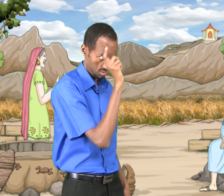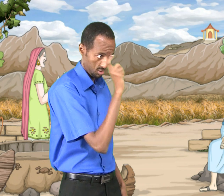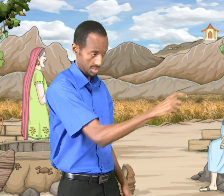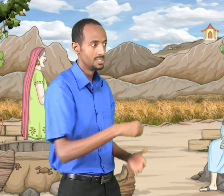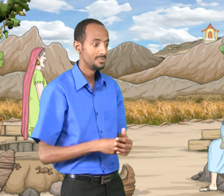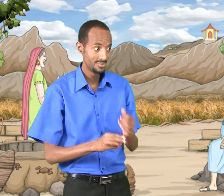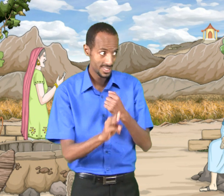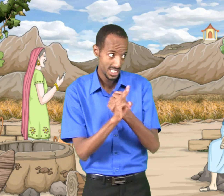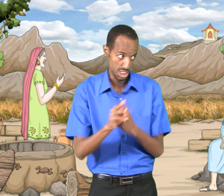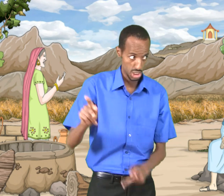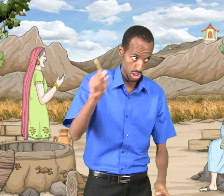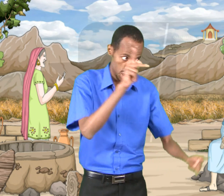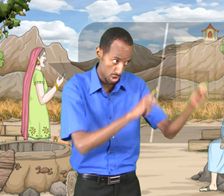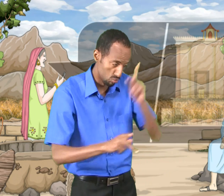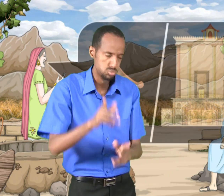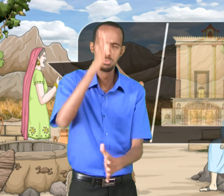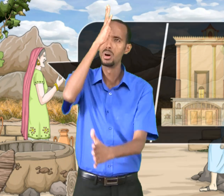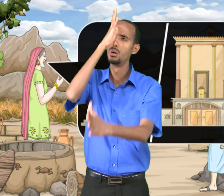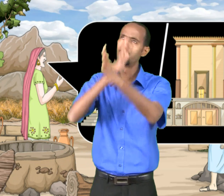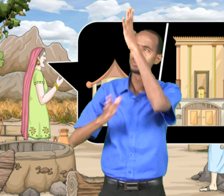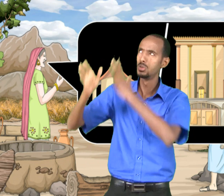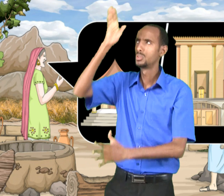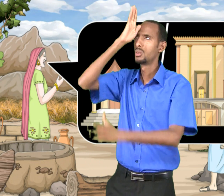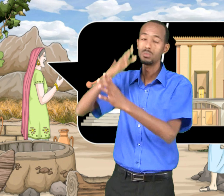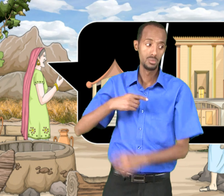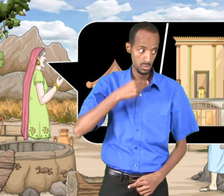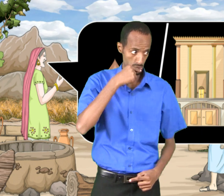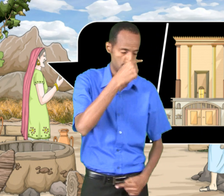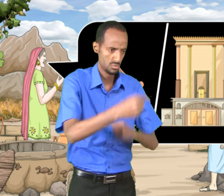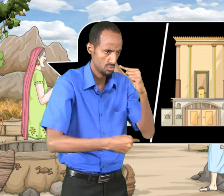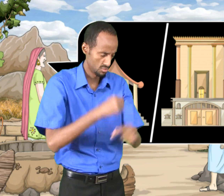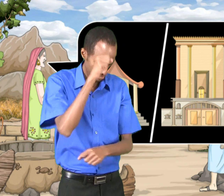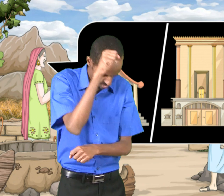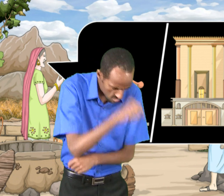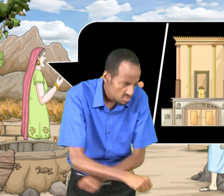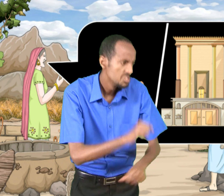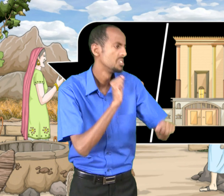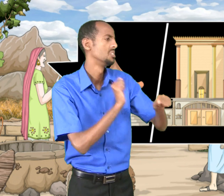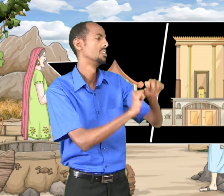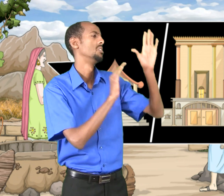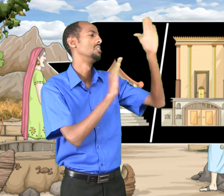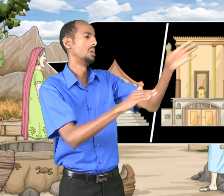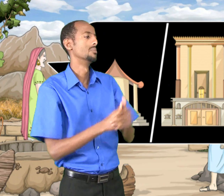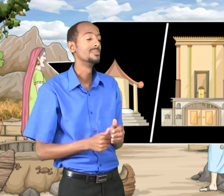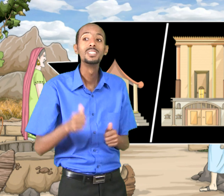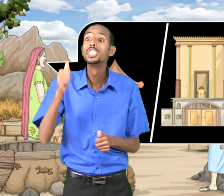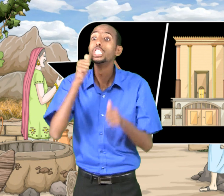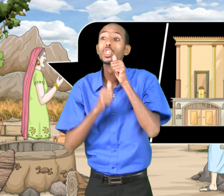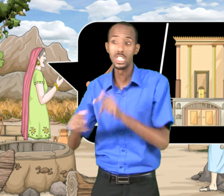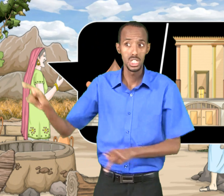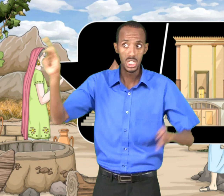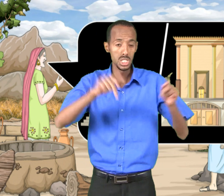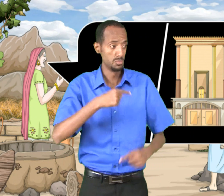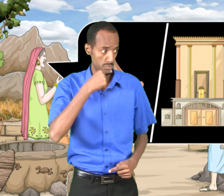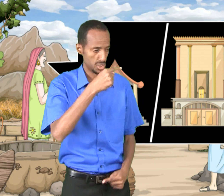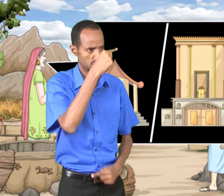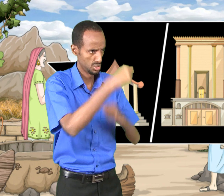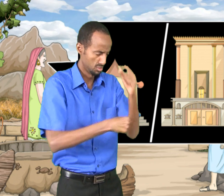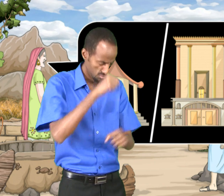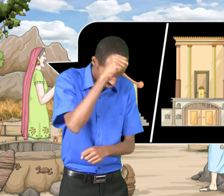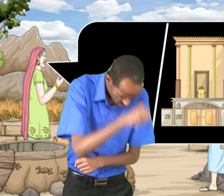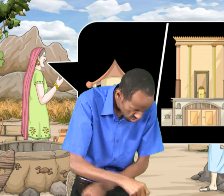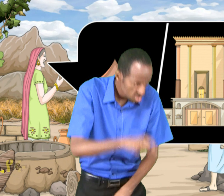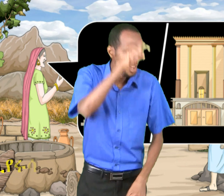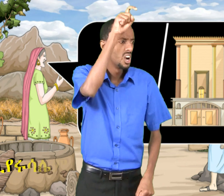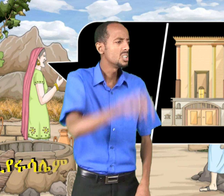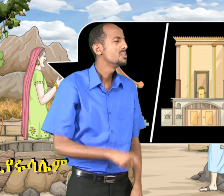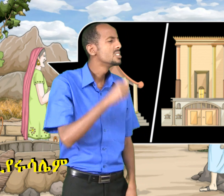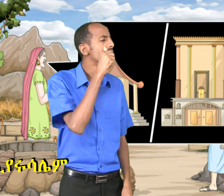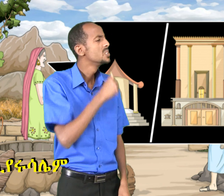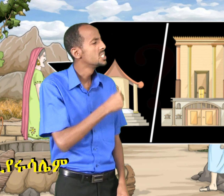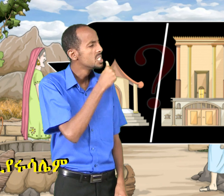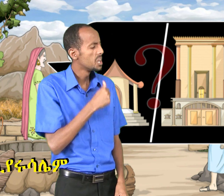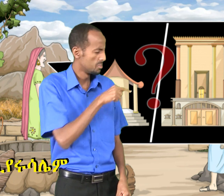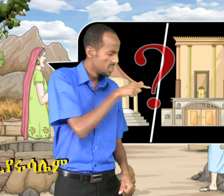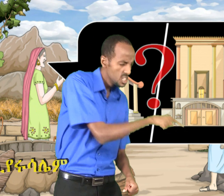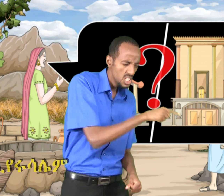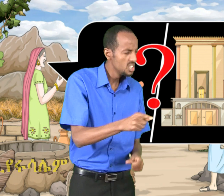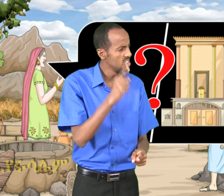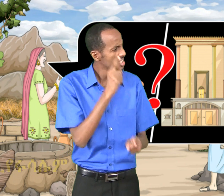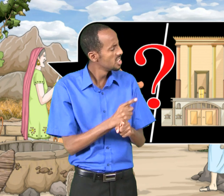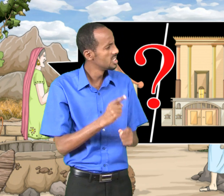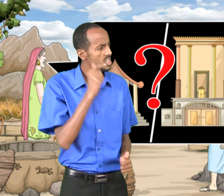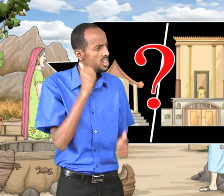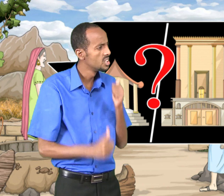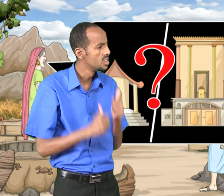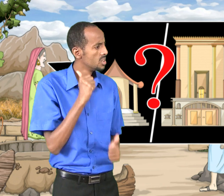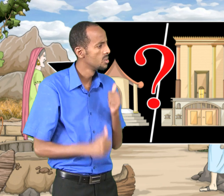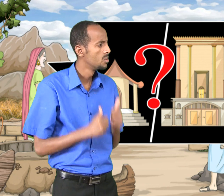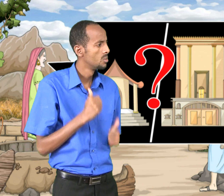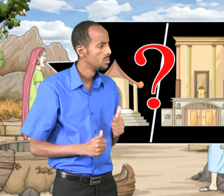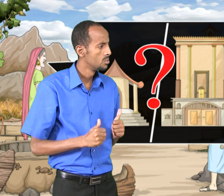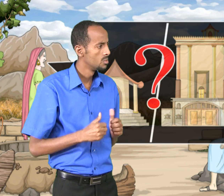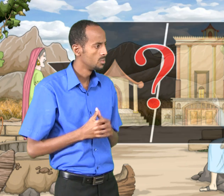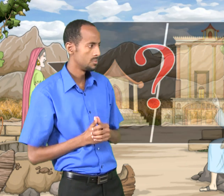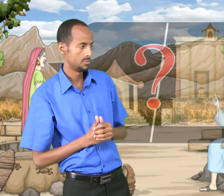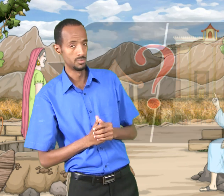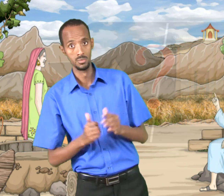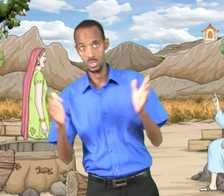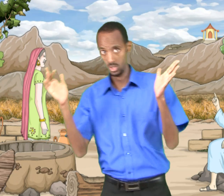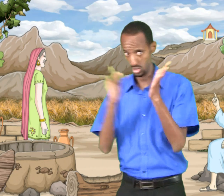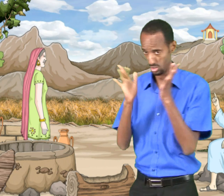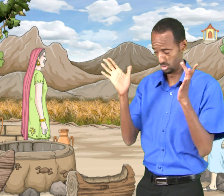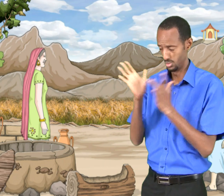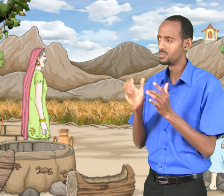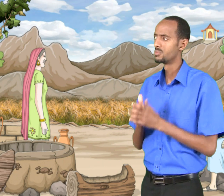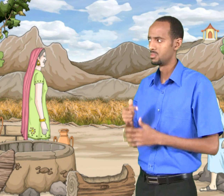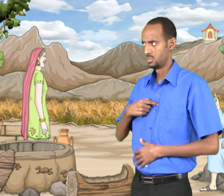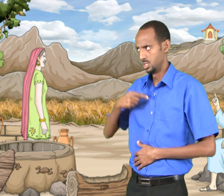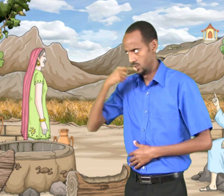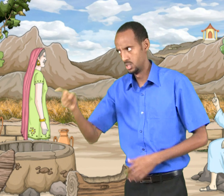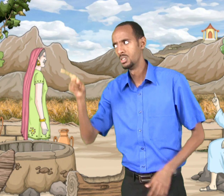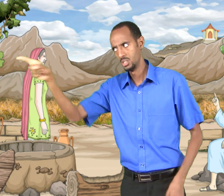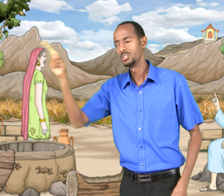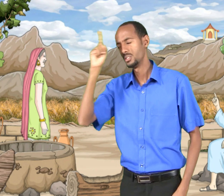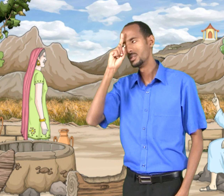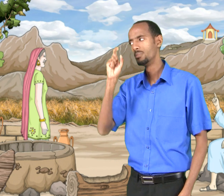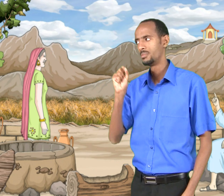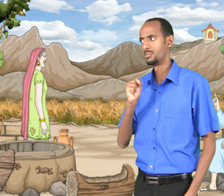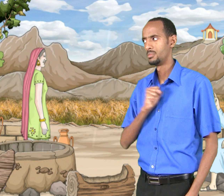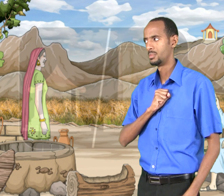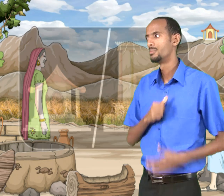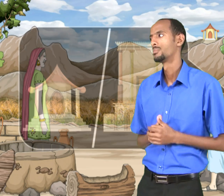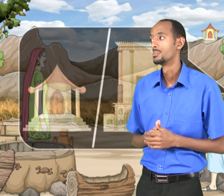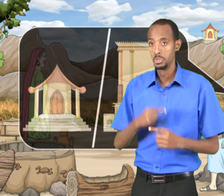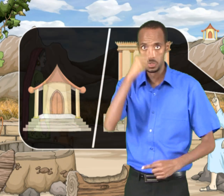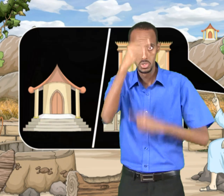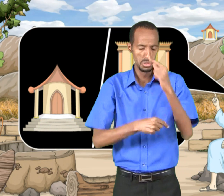Our fathers worshiped on this mountain, but you Jews say that the place where one must worship is in Jerusalem.”